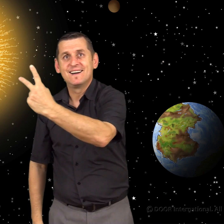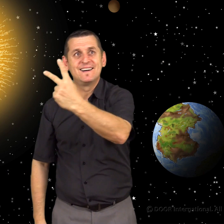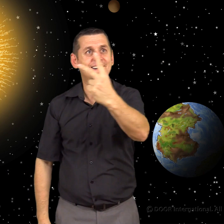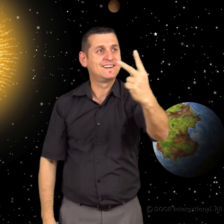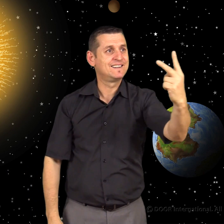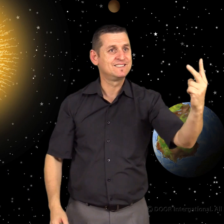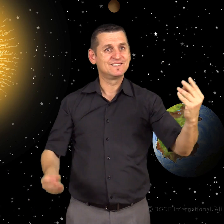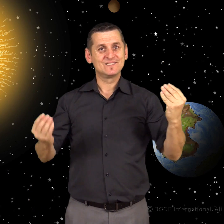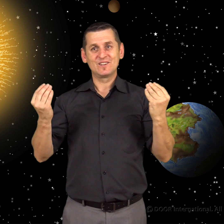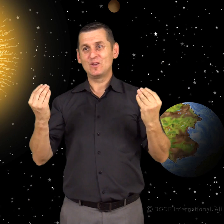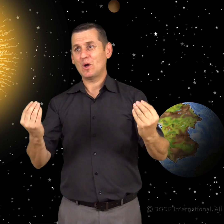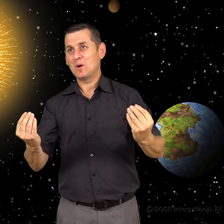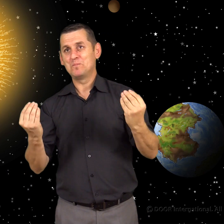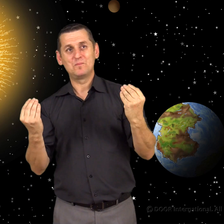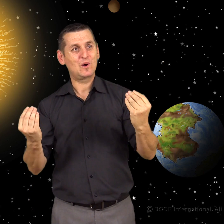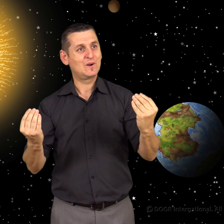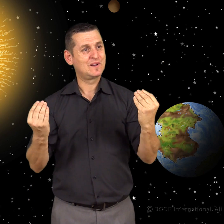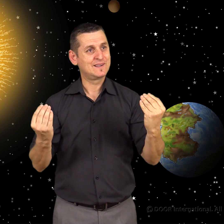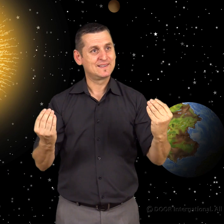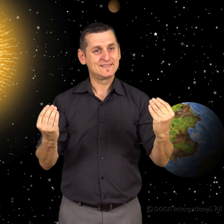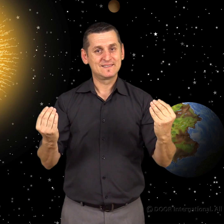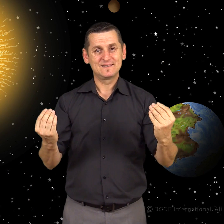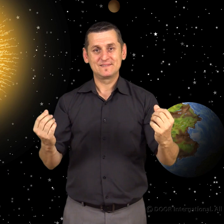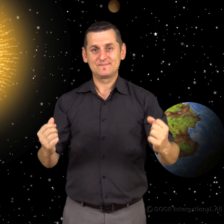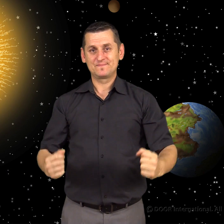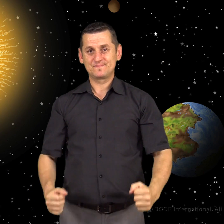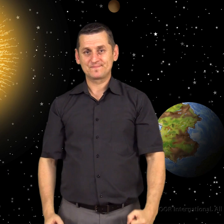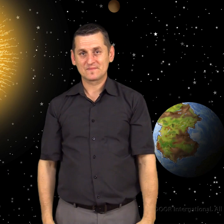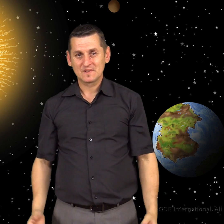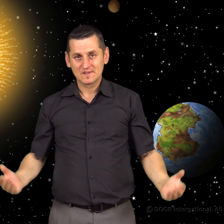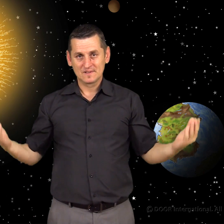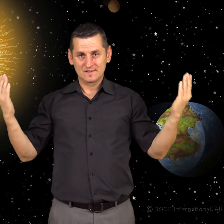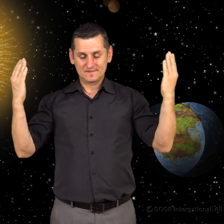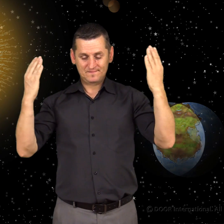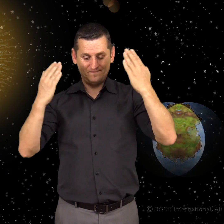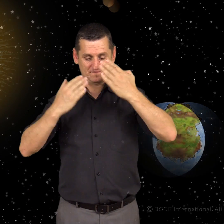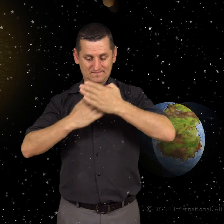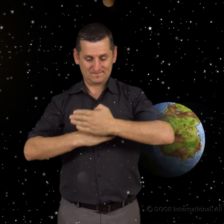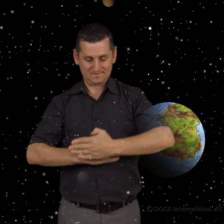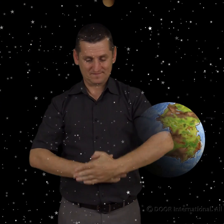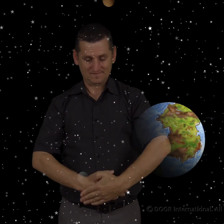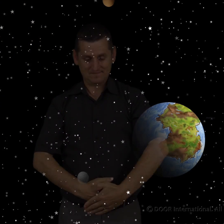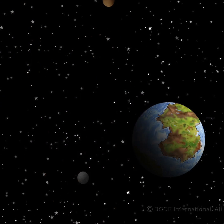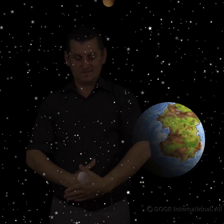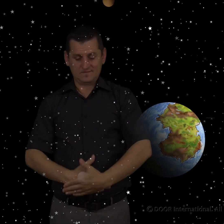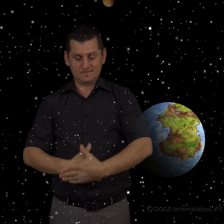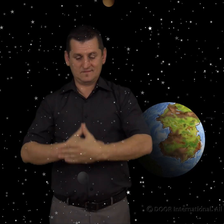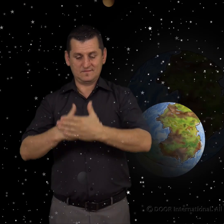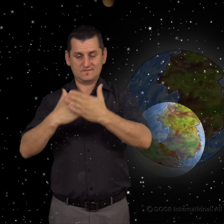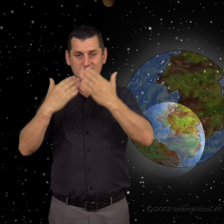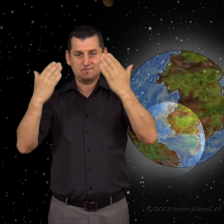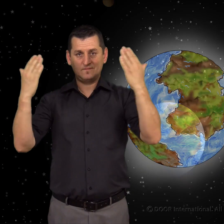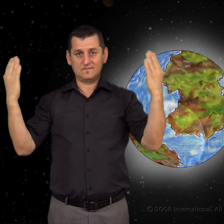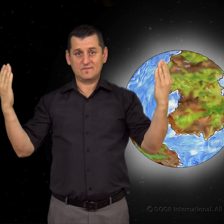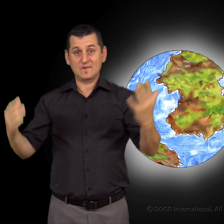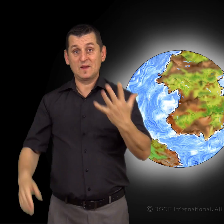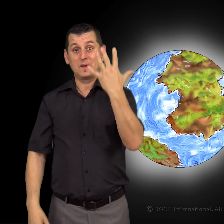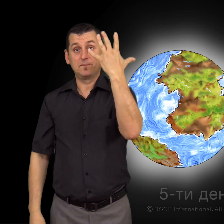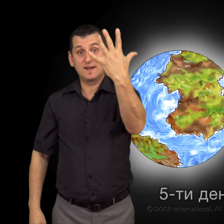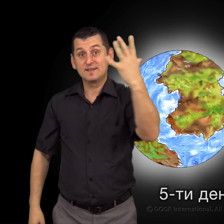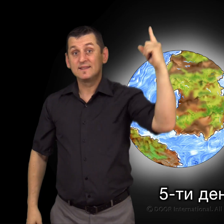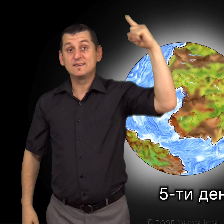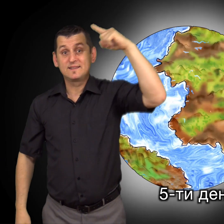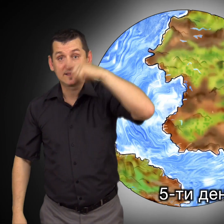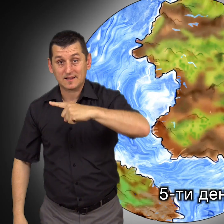And there was evening, and there was morning—the fourth day.